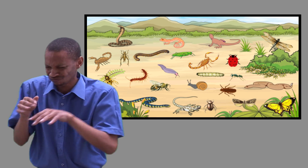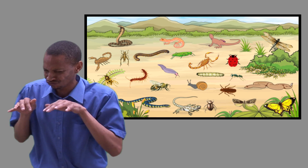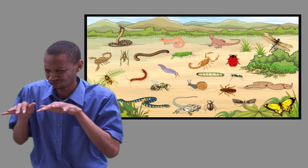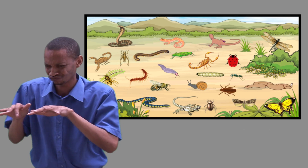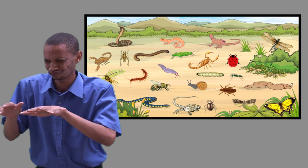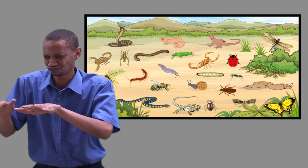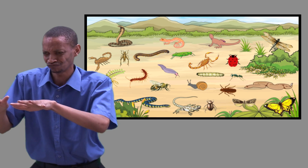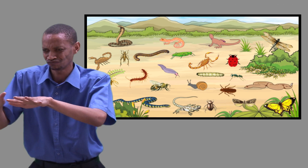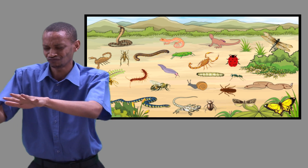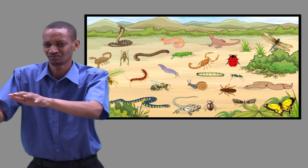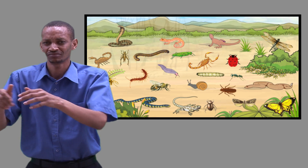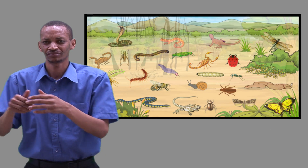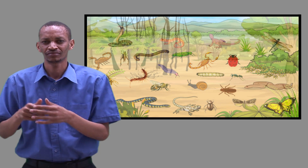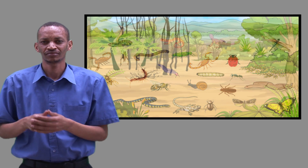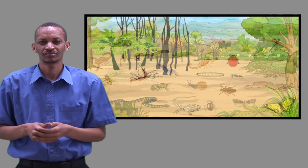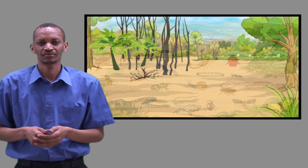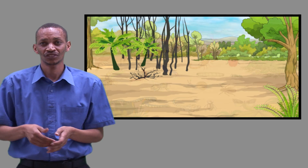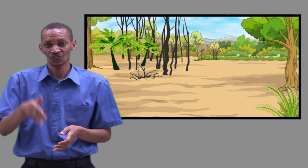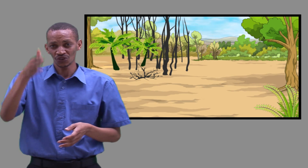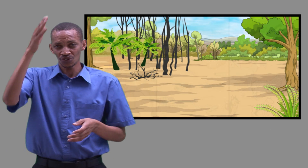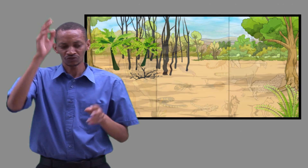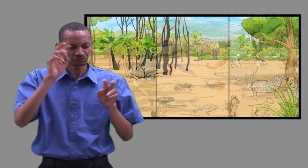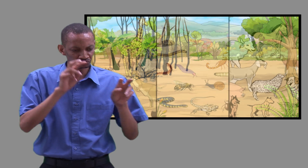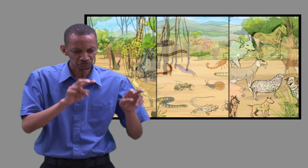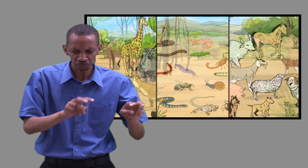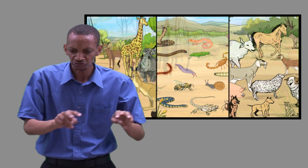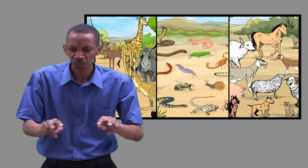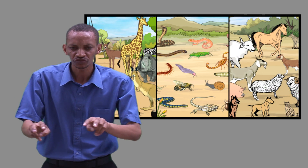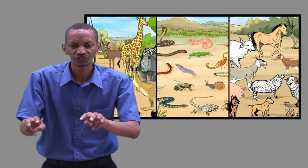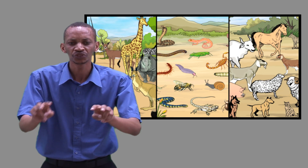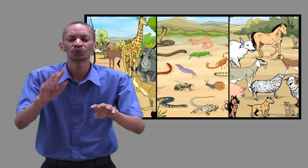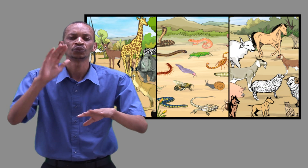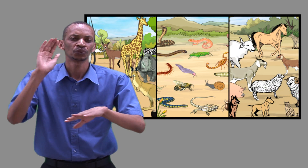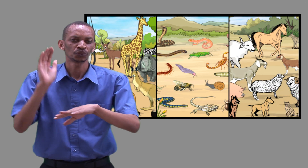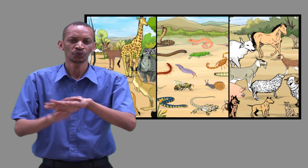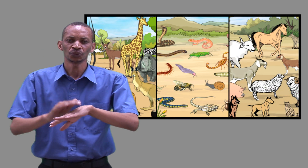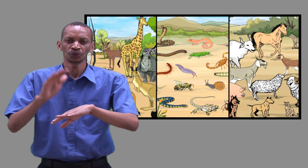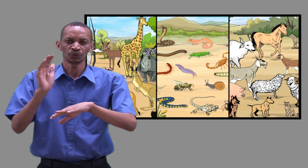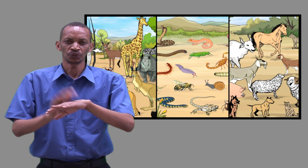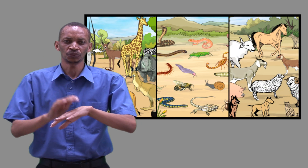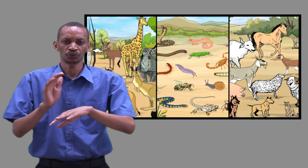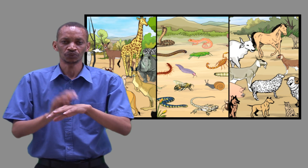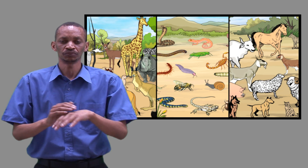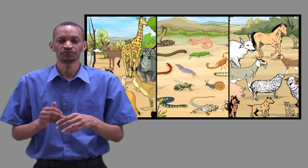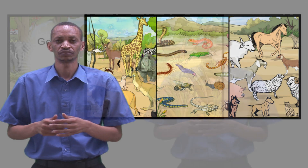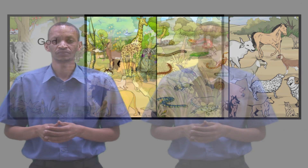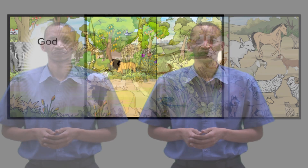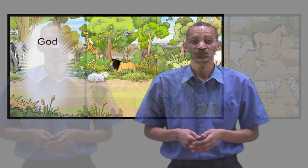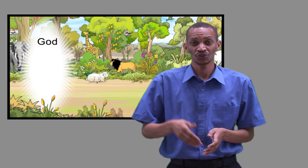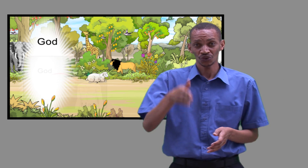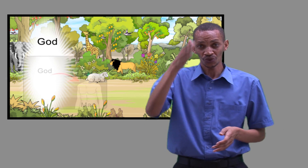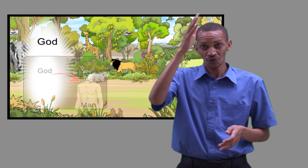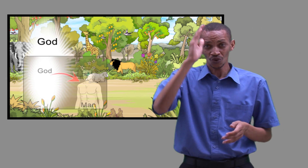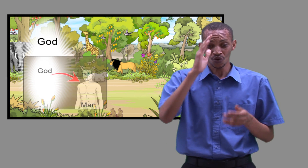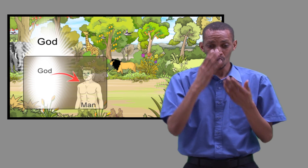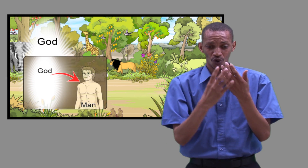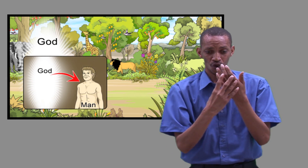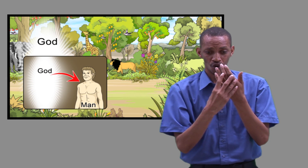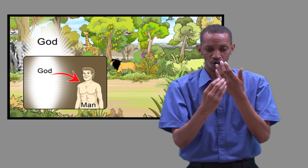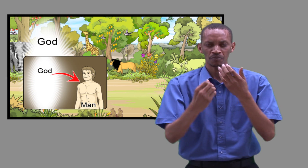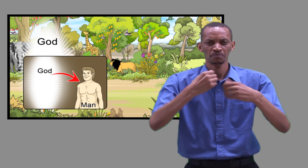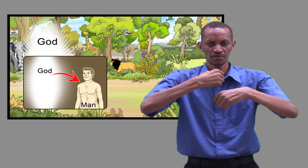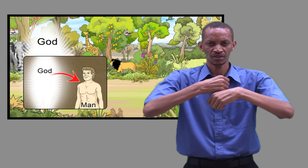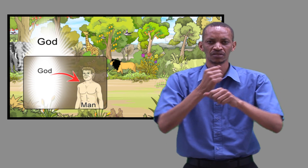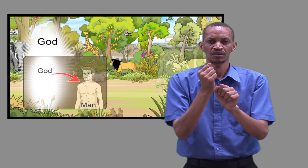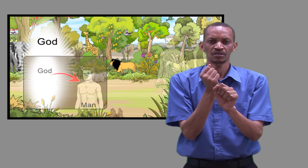And God saw that it was good.